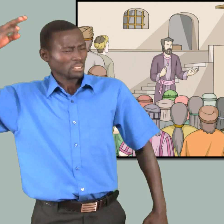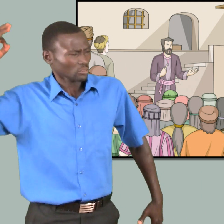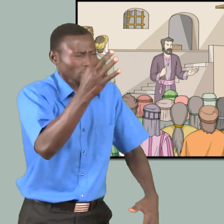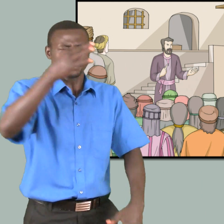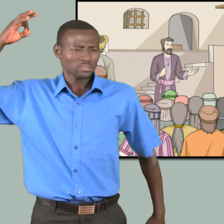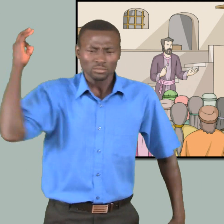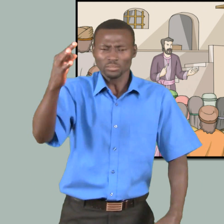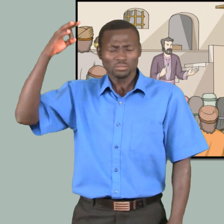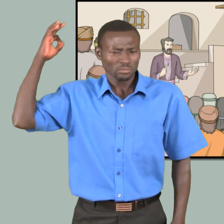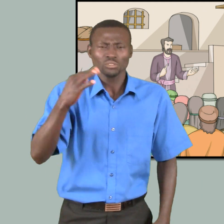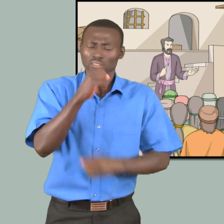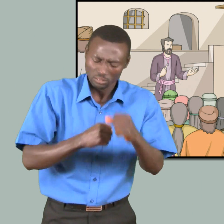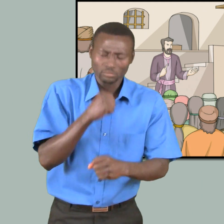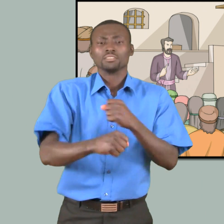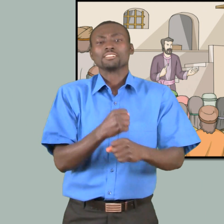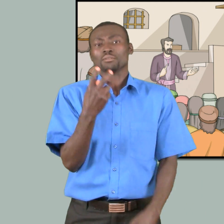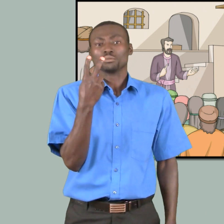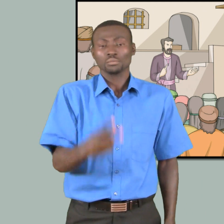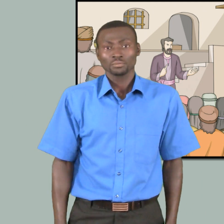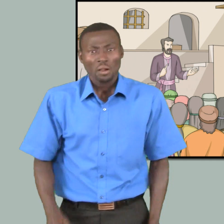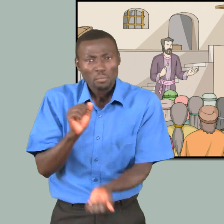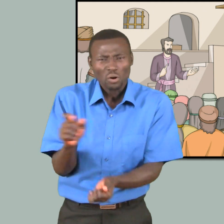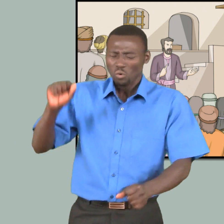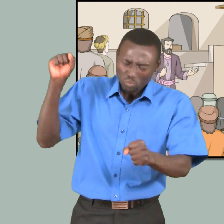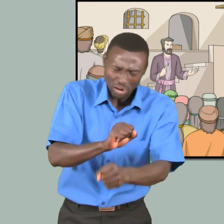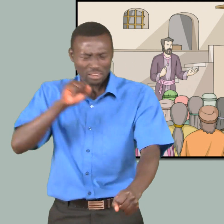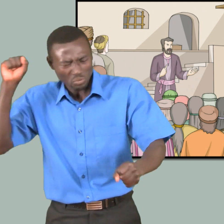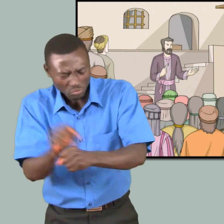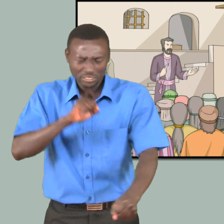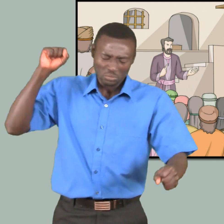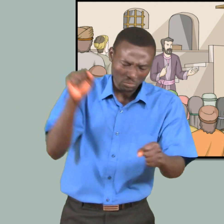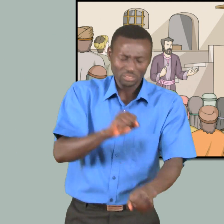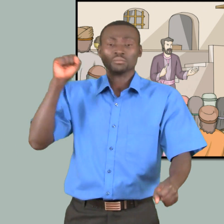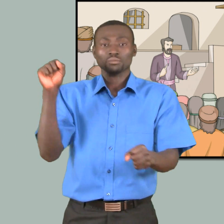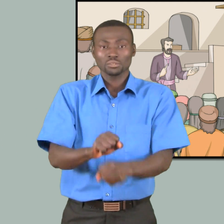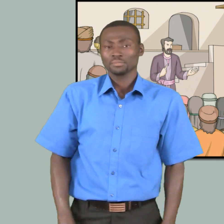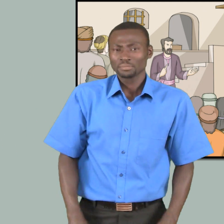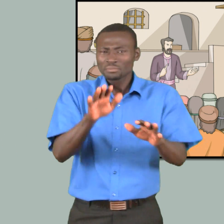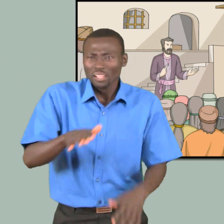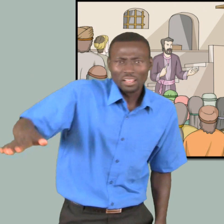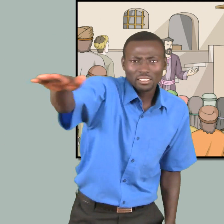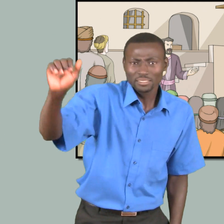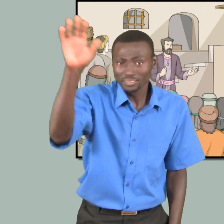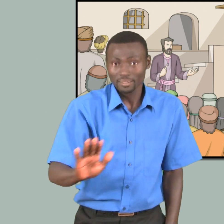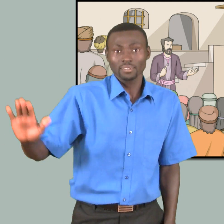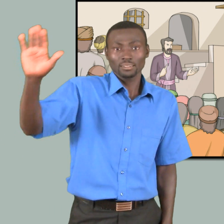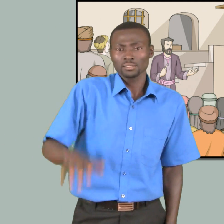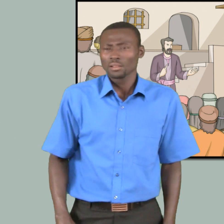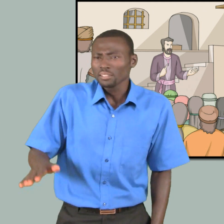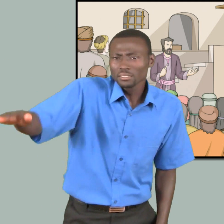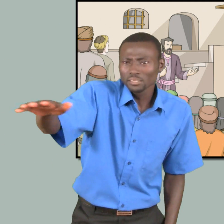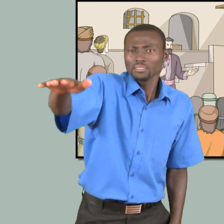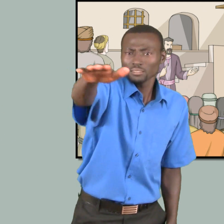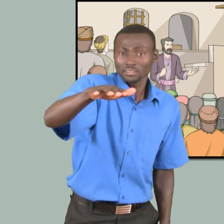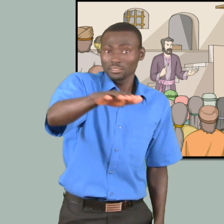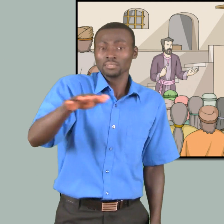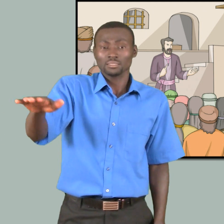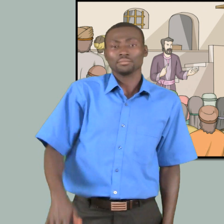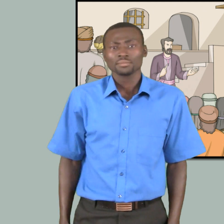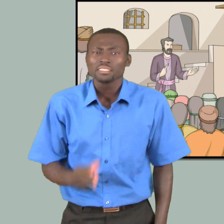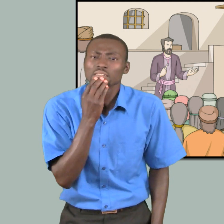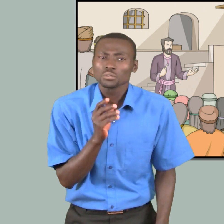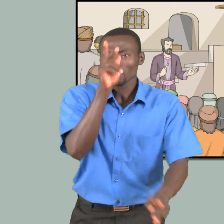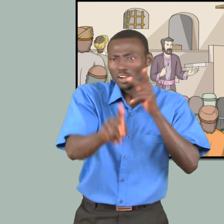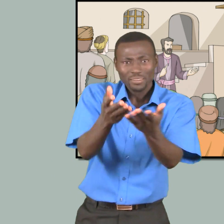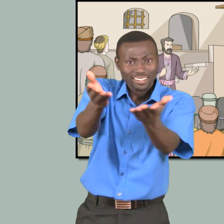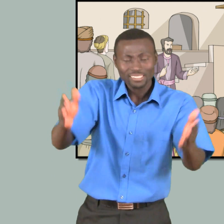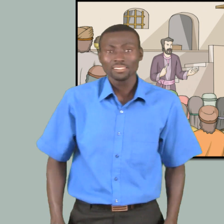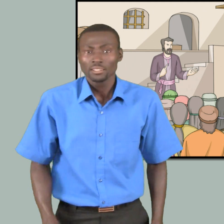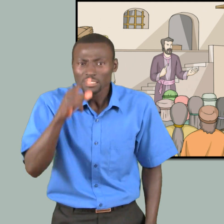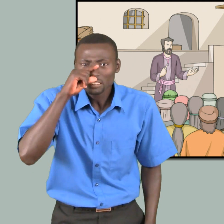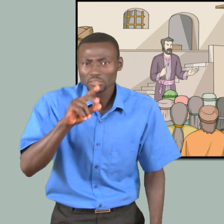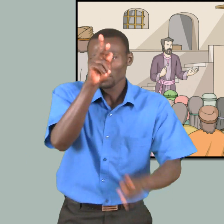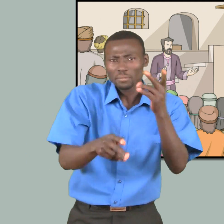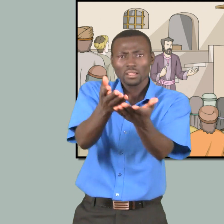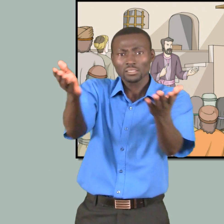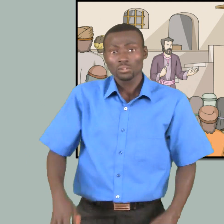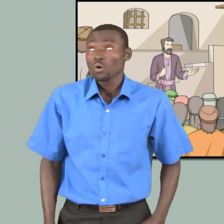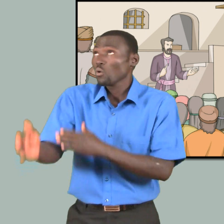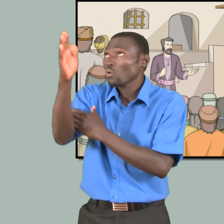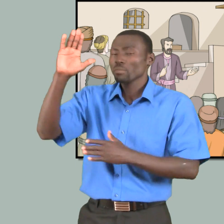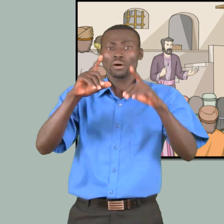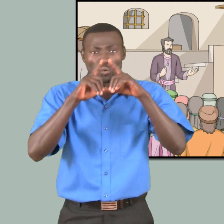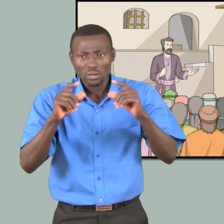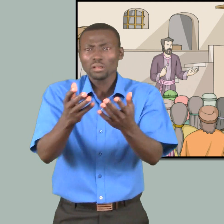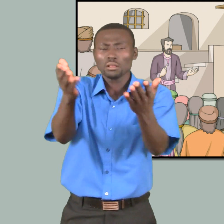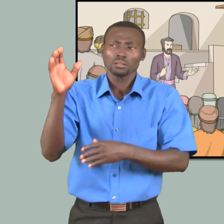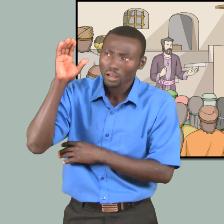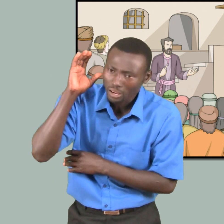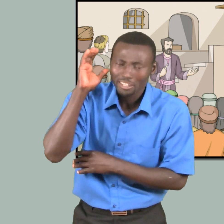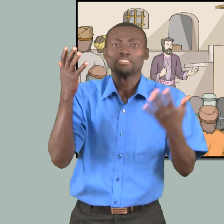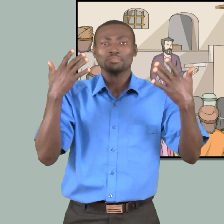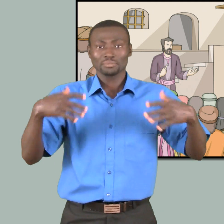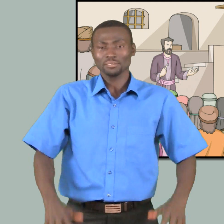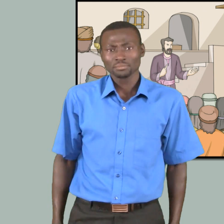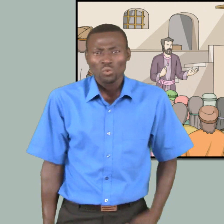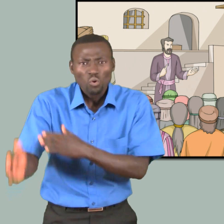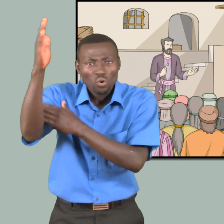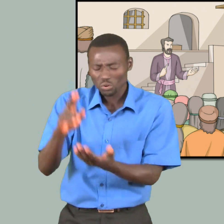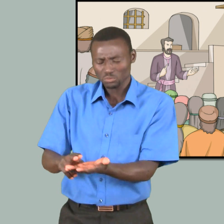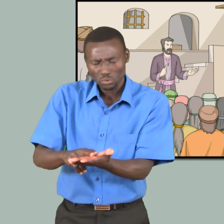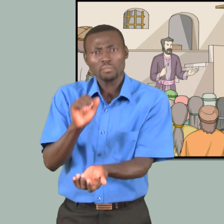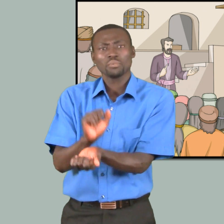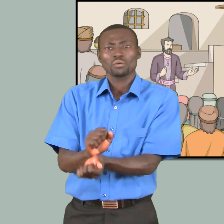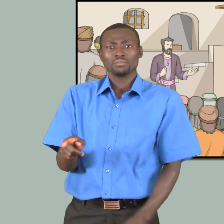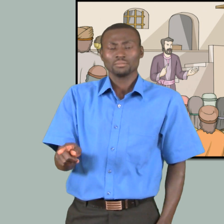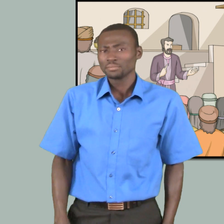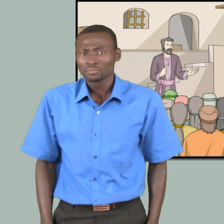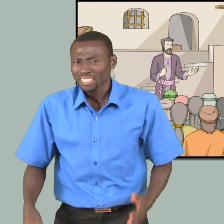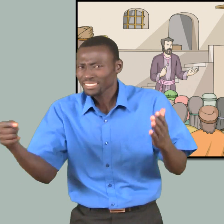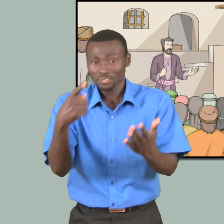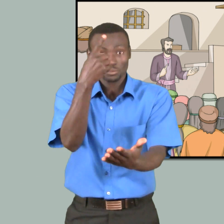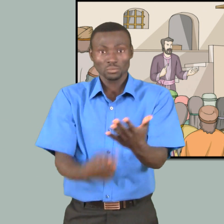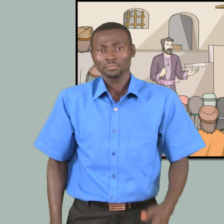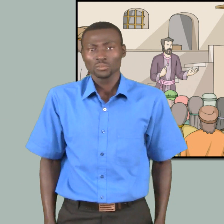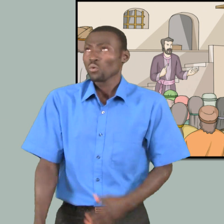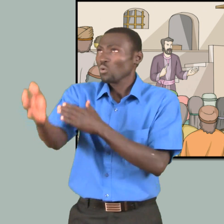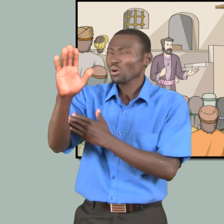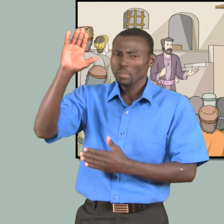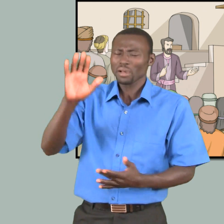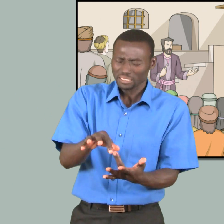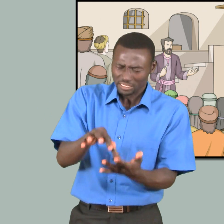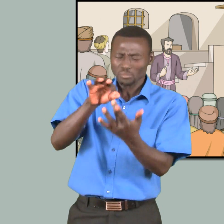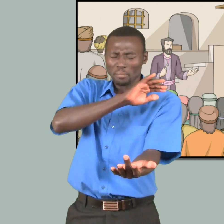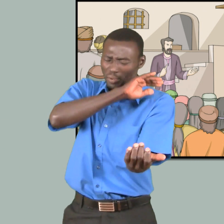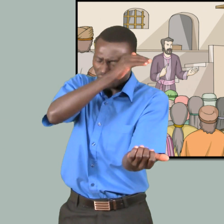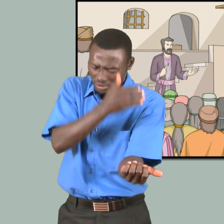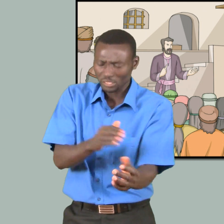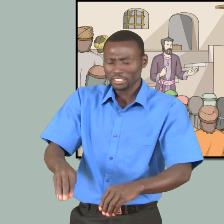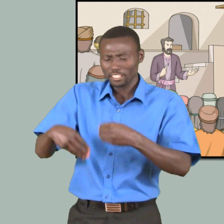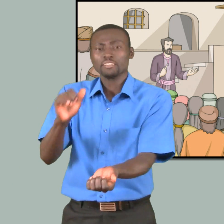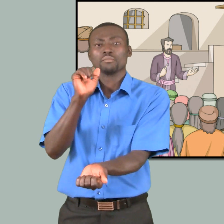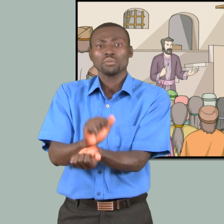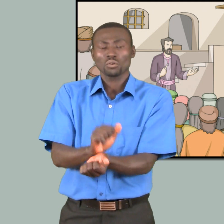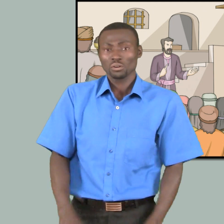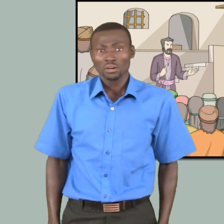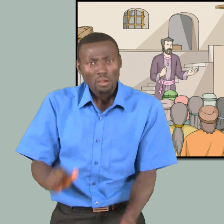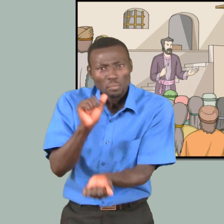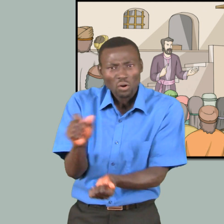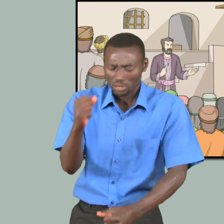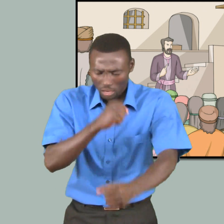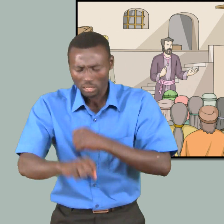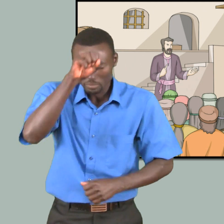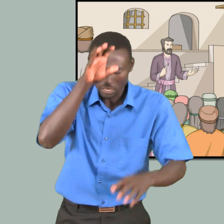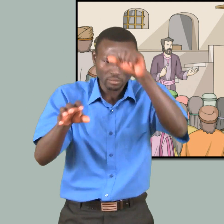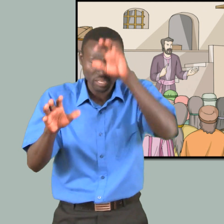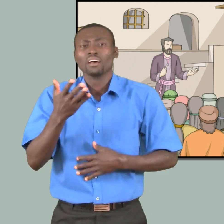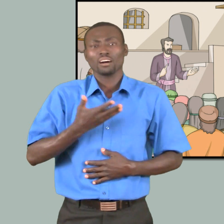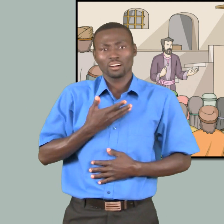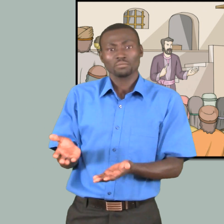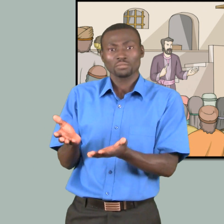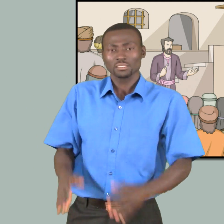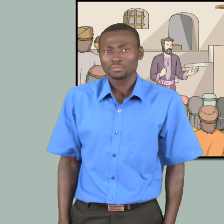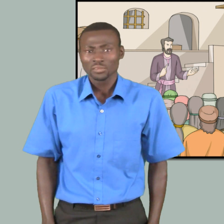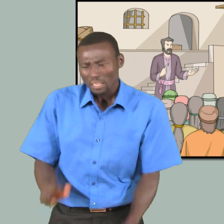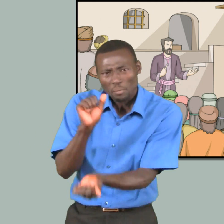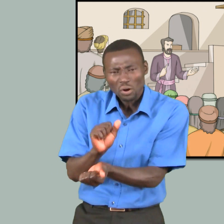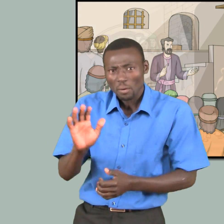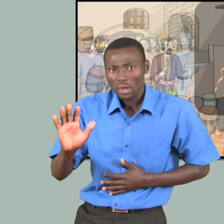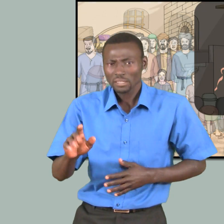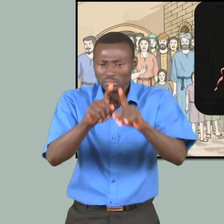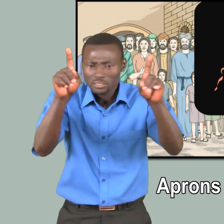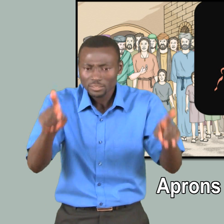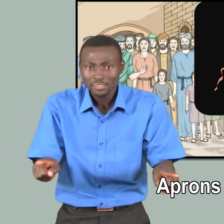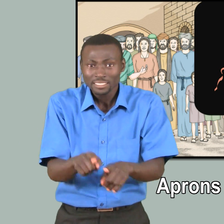This continued for two years, so that everyone who lived in the province of Asia, Jews and Greeks alike, heard the word of the Lord.